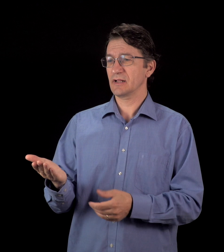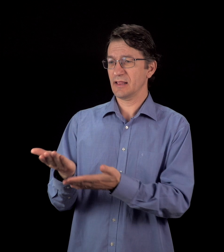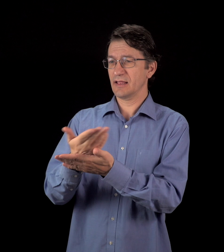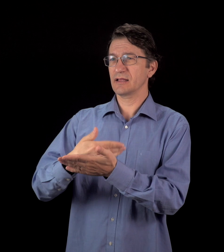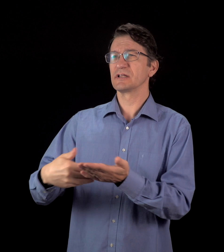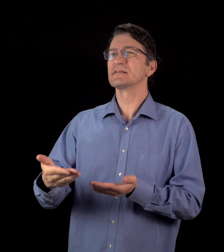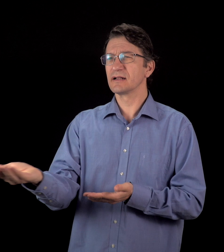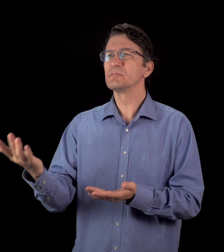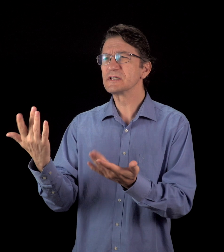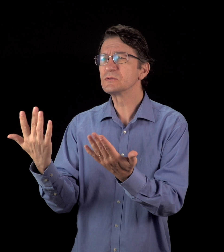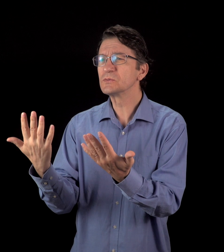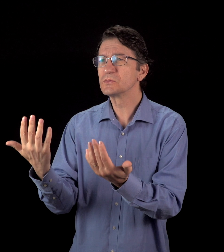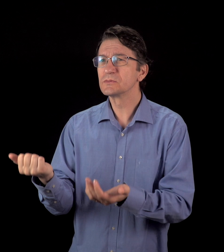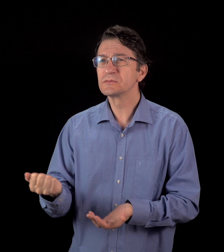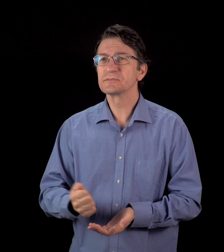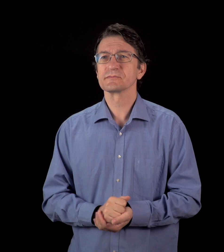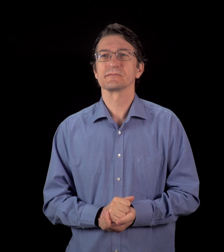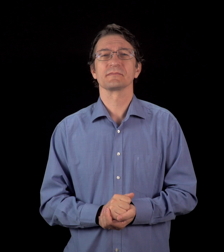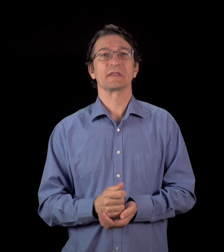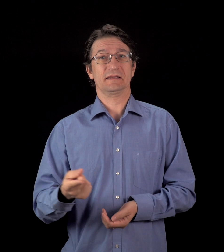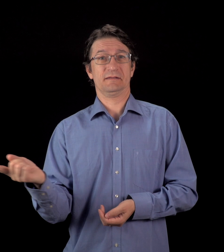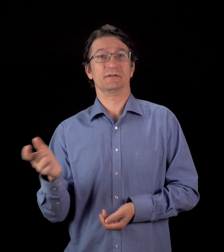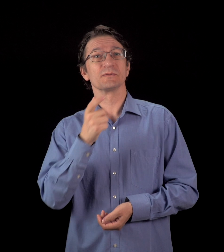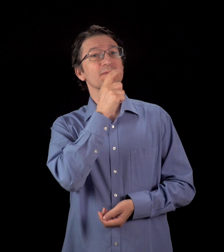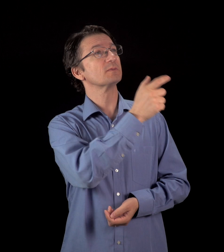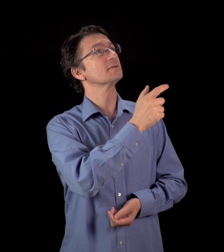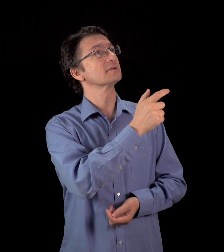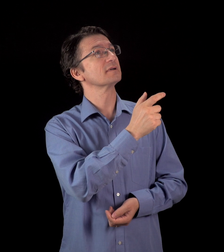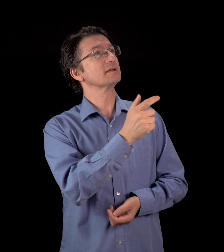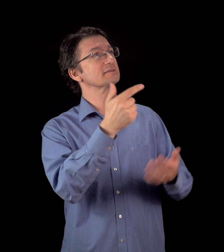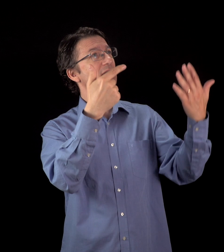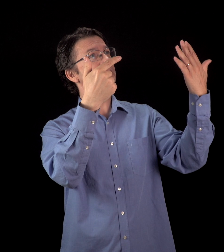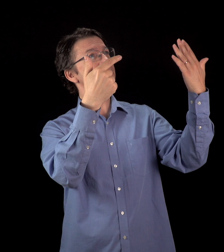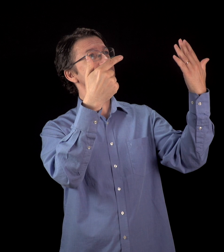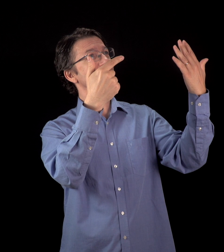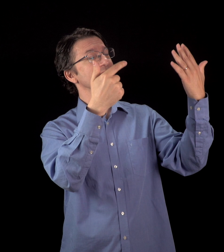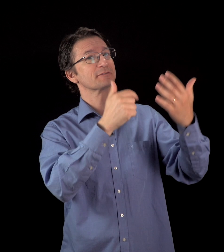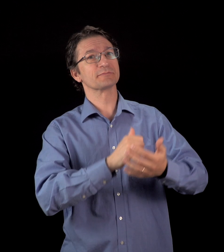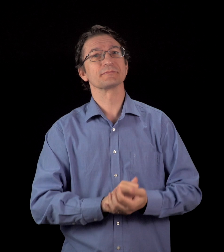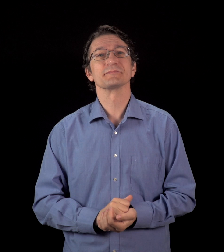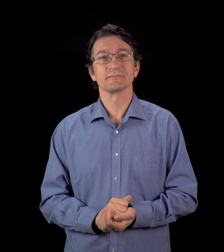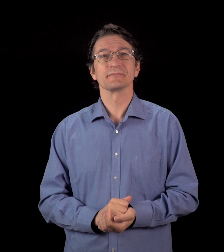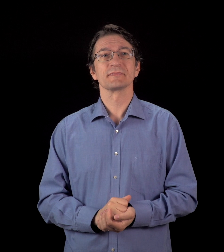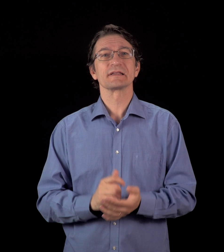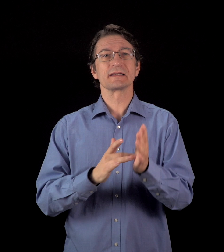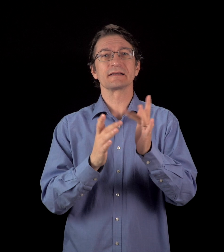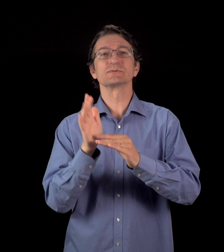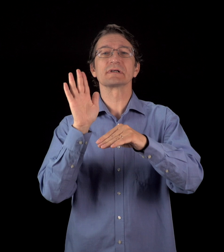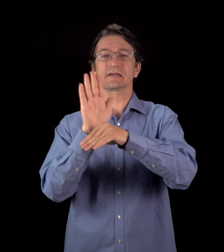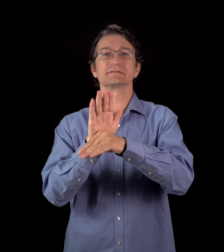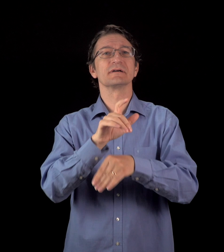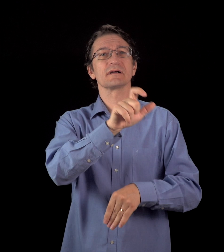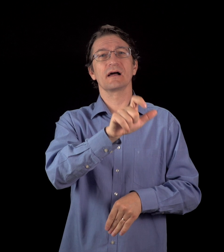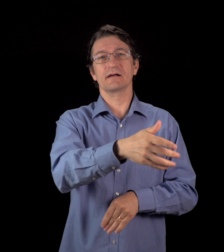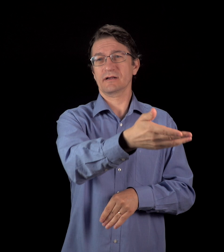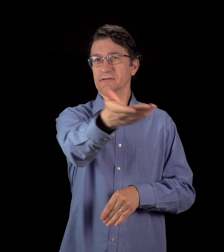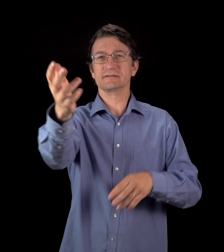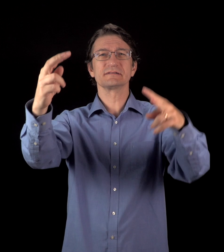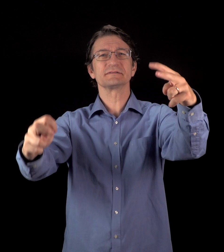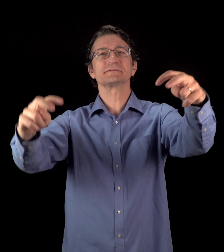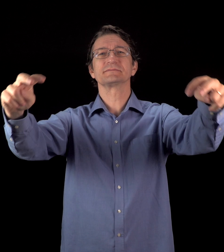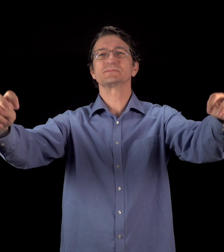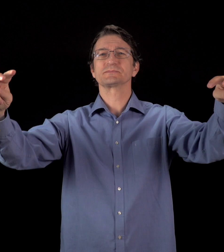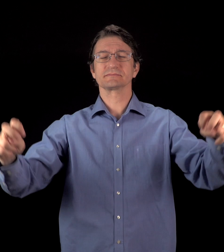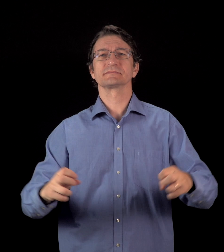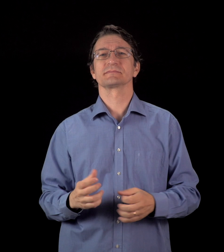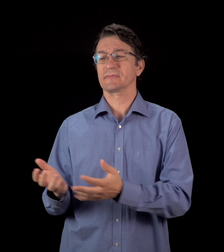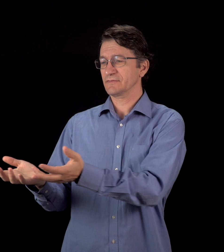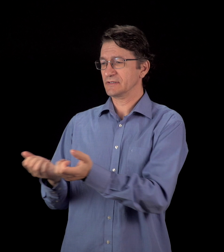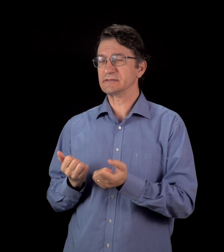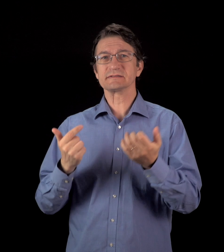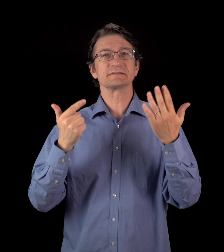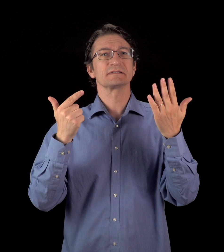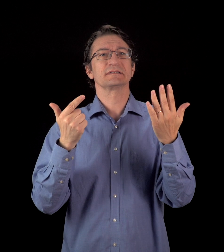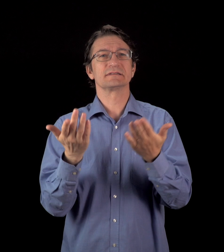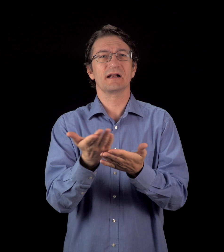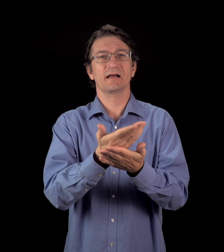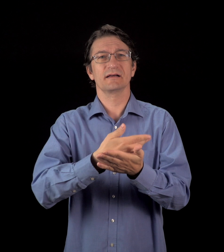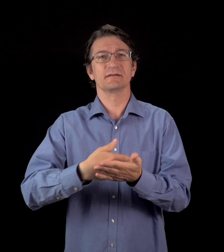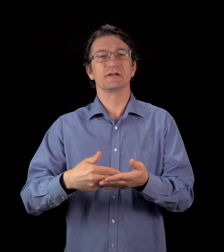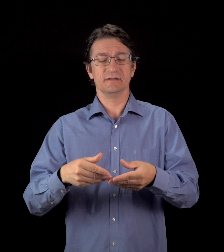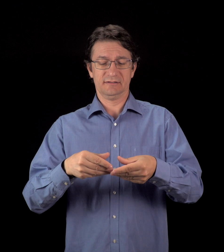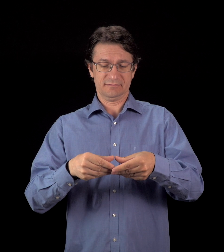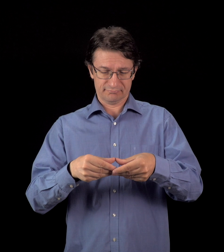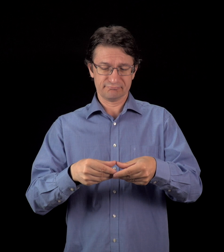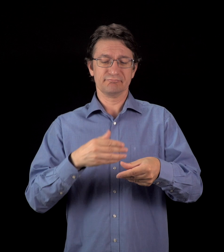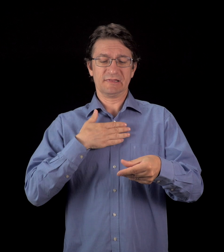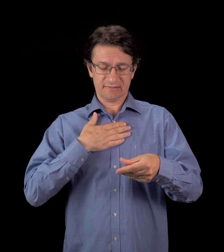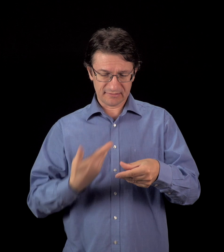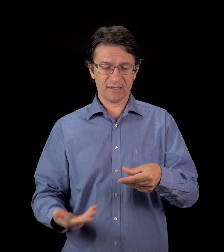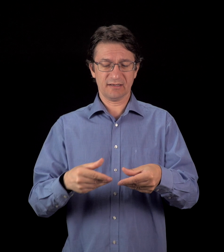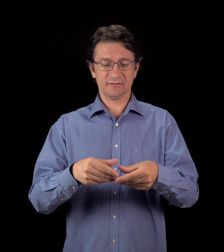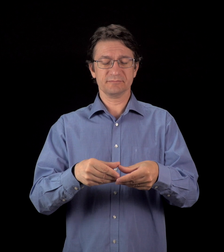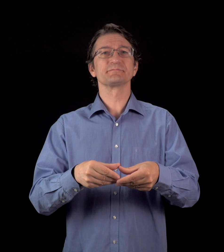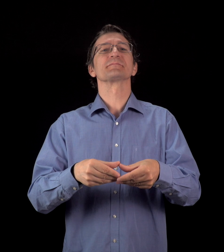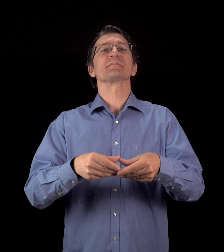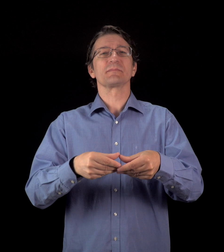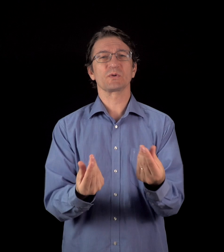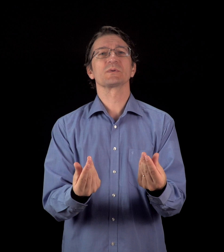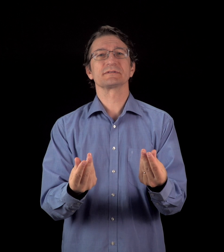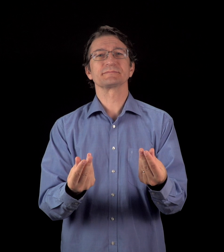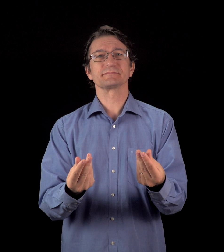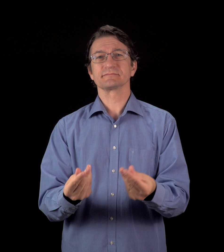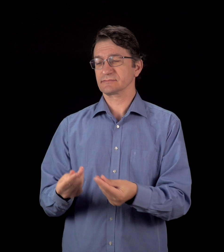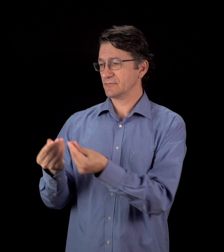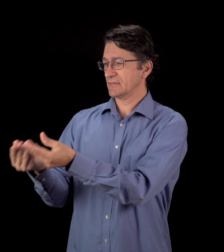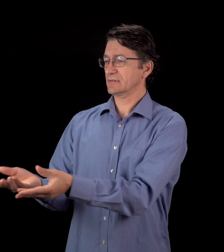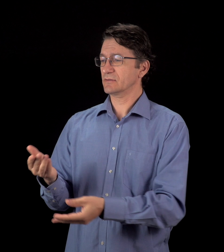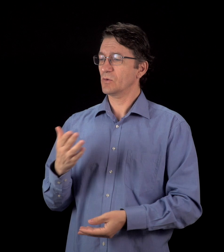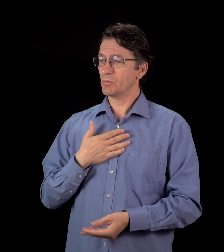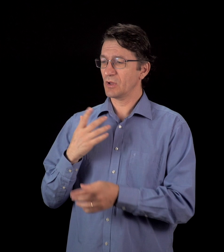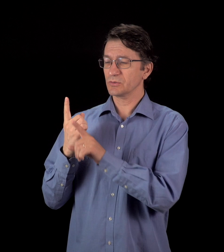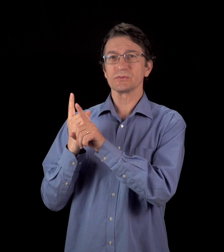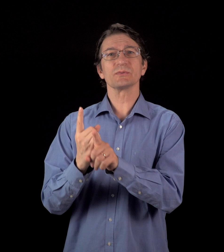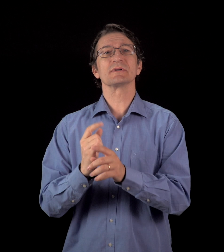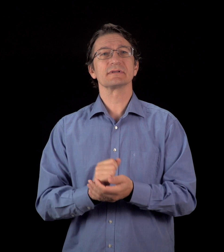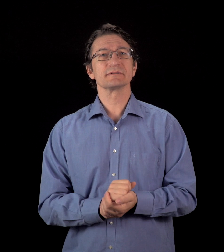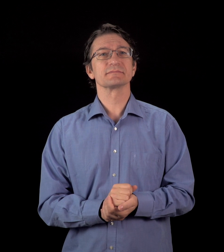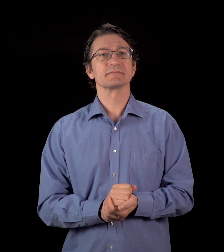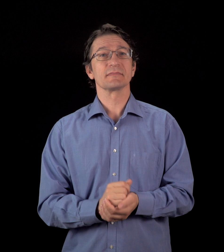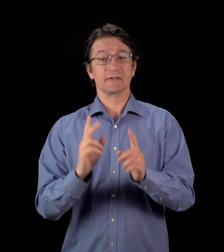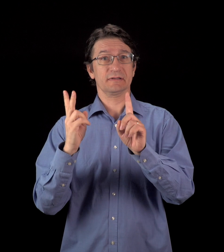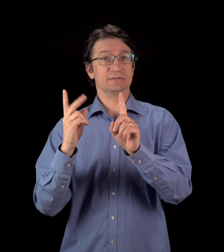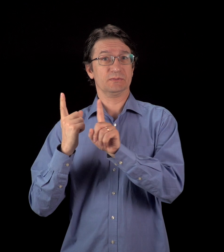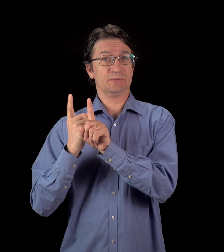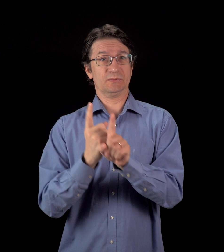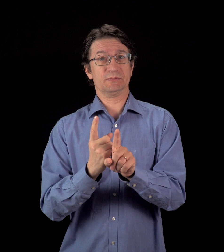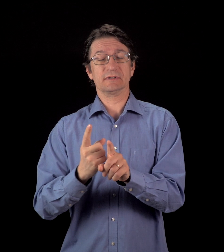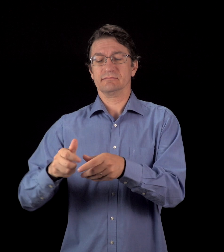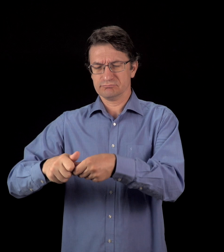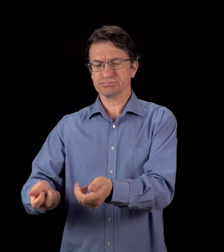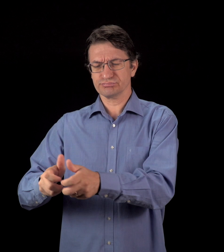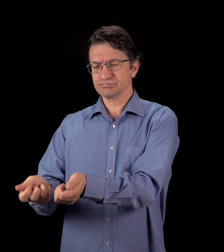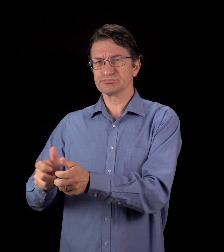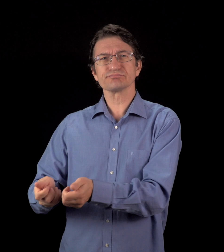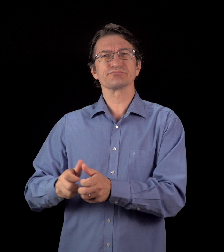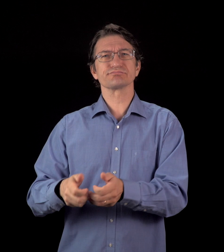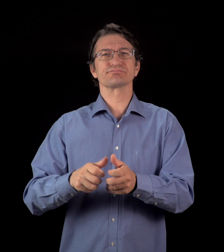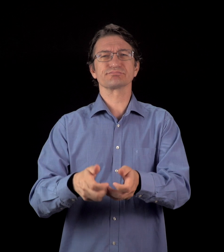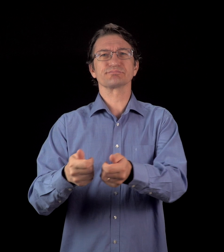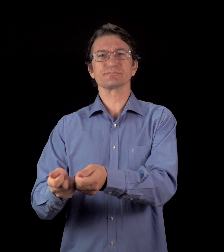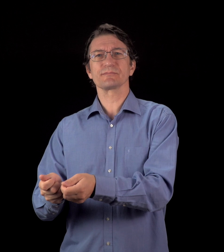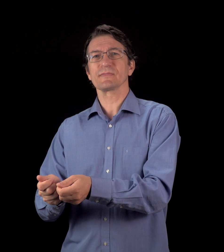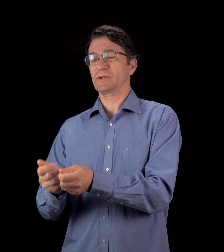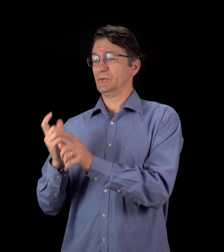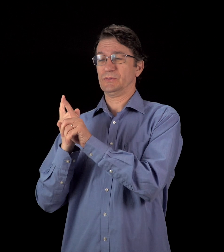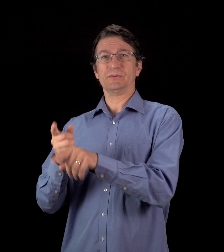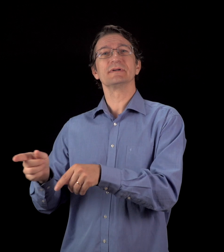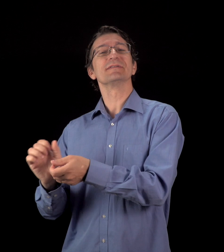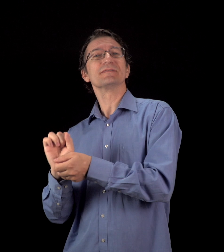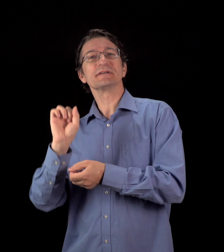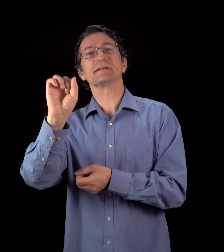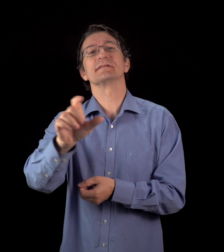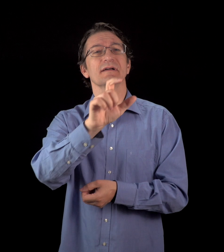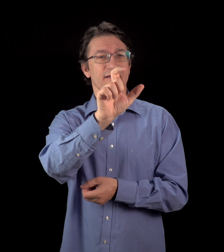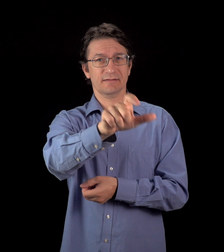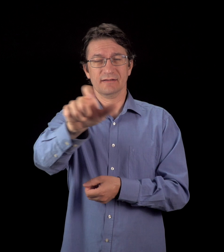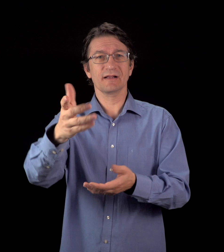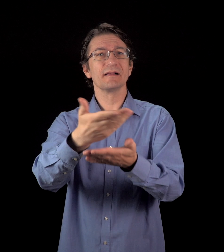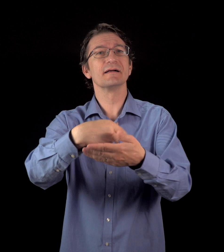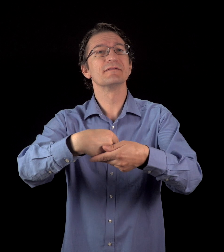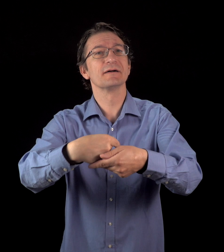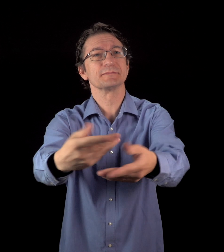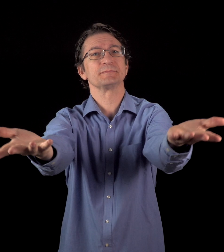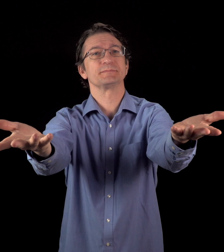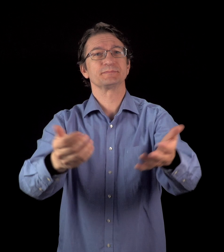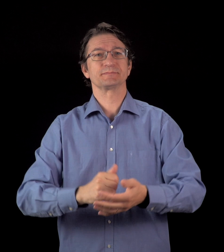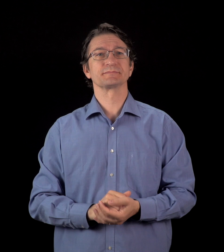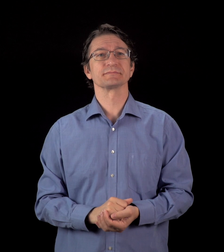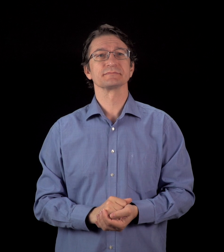And He instructed the crowd to sit down on the ground. Then He took the seven loaves, gave thanks and broke them, and gave them to His disciples to set before the people.